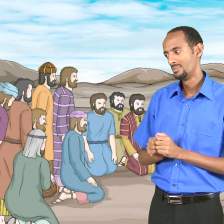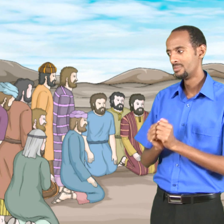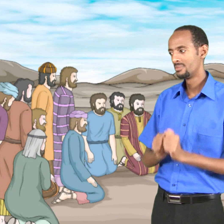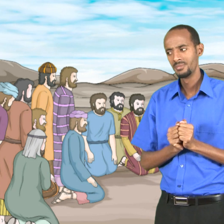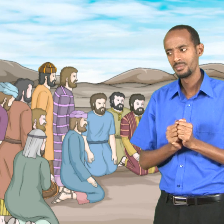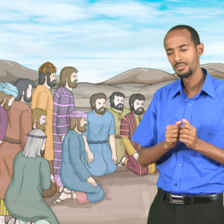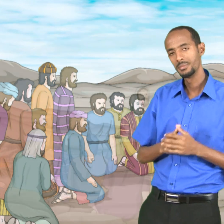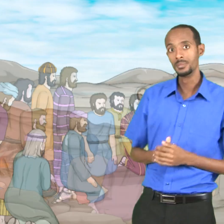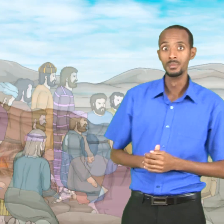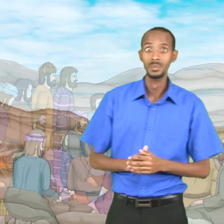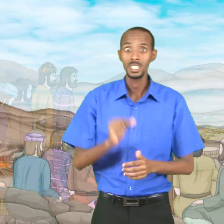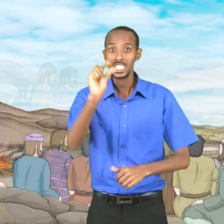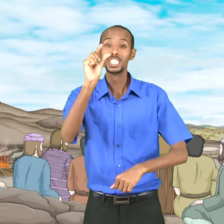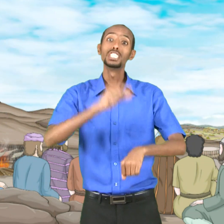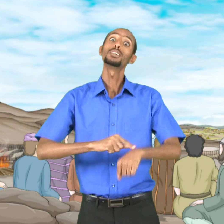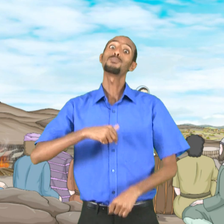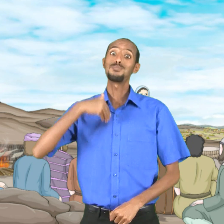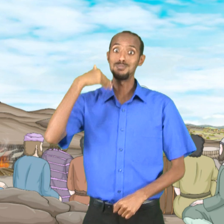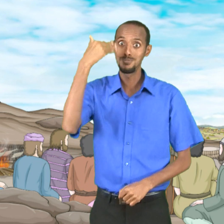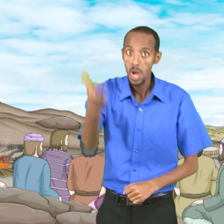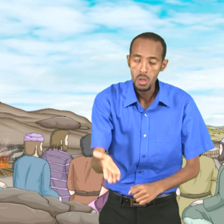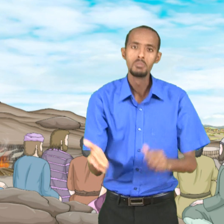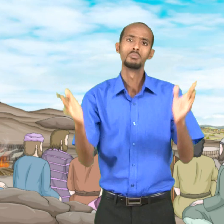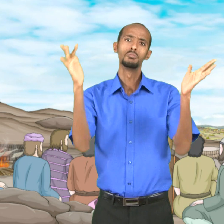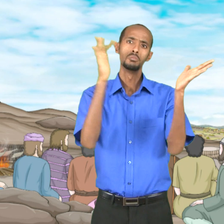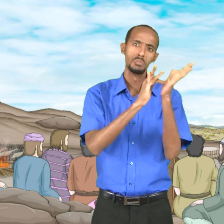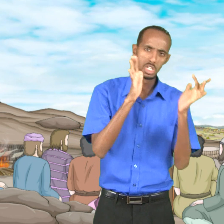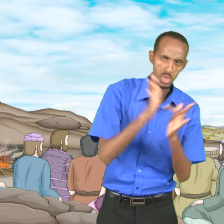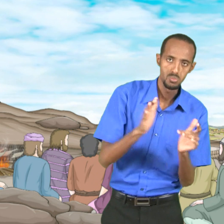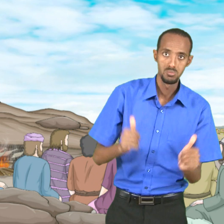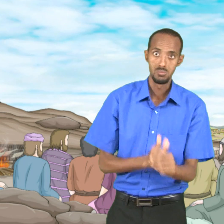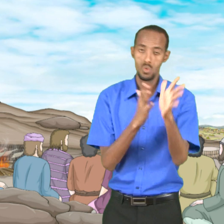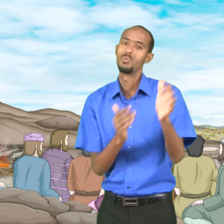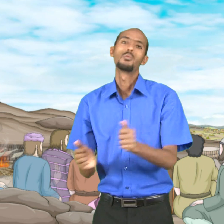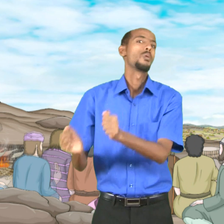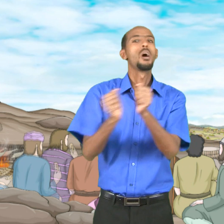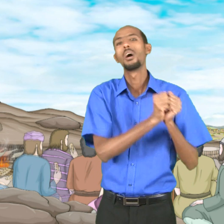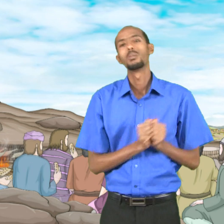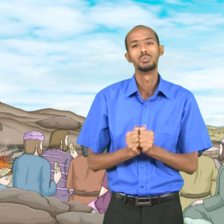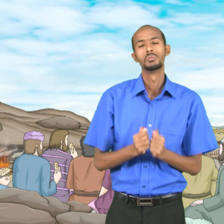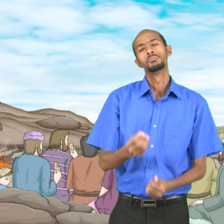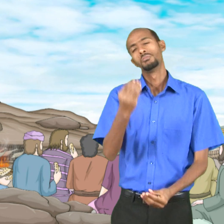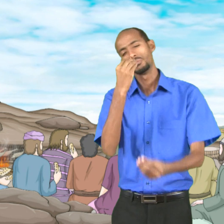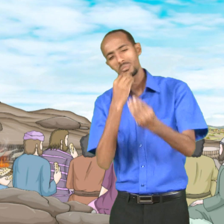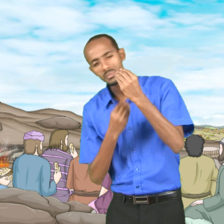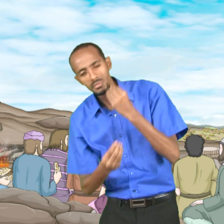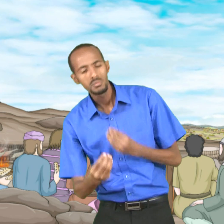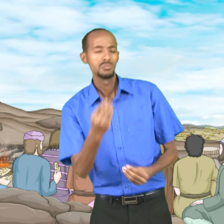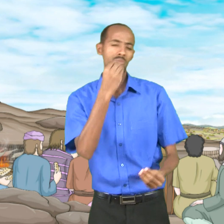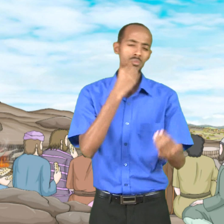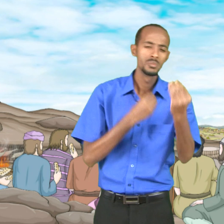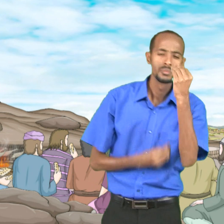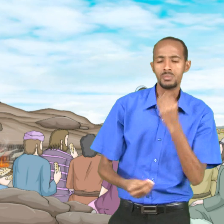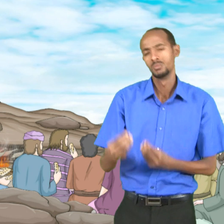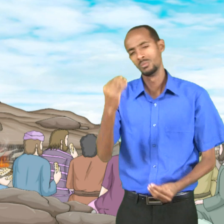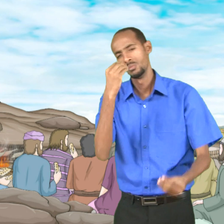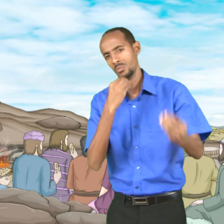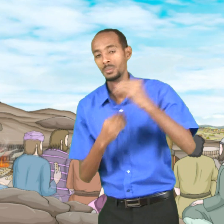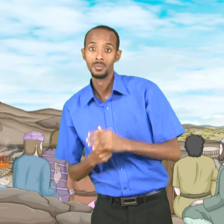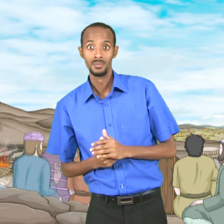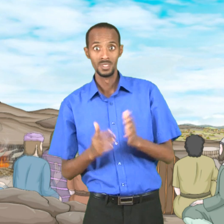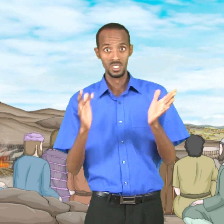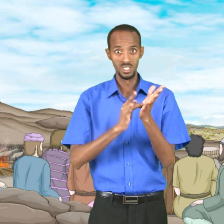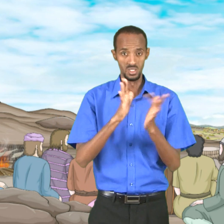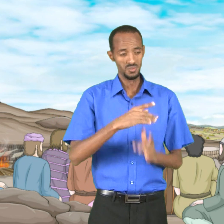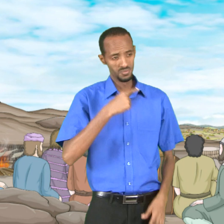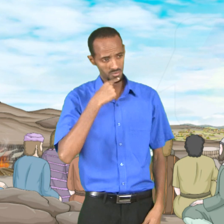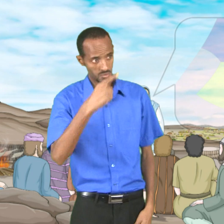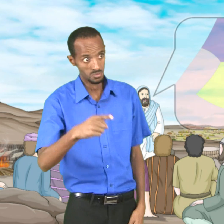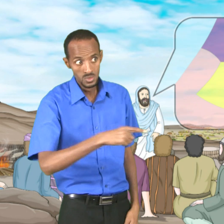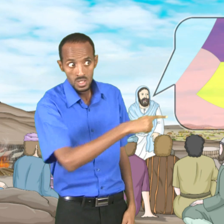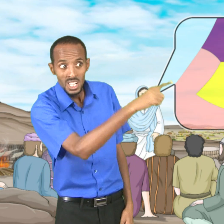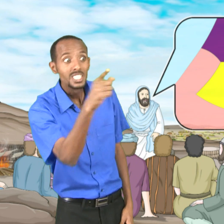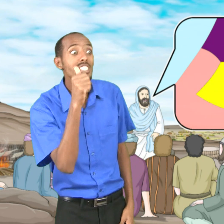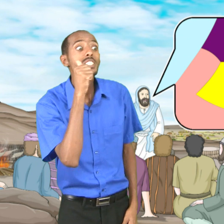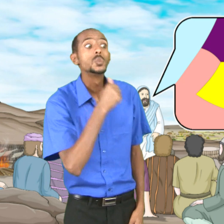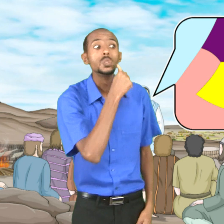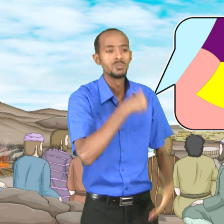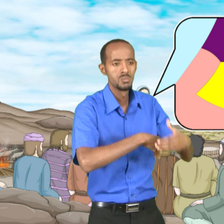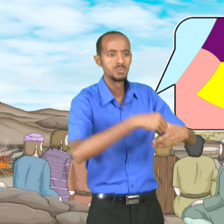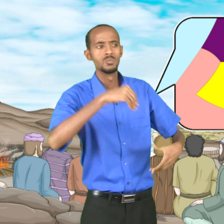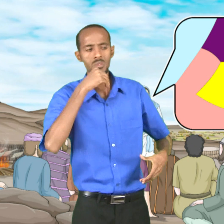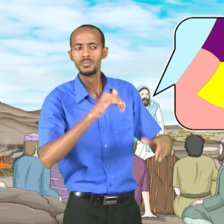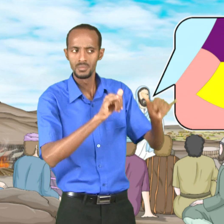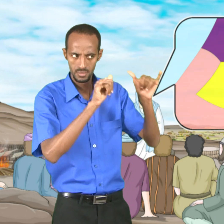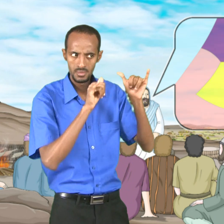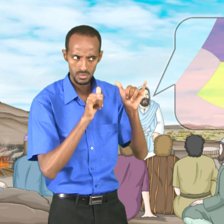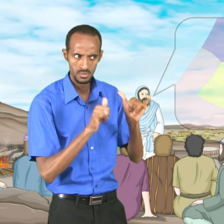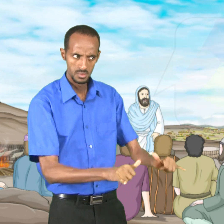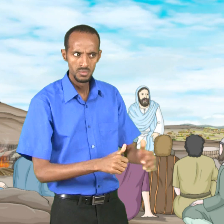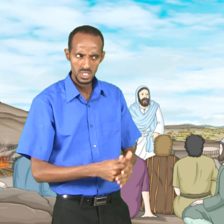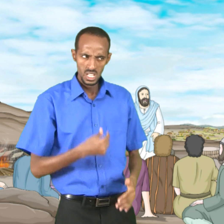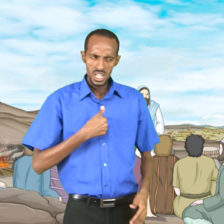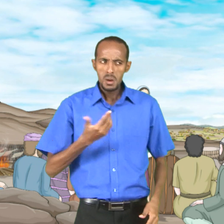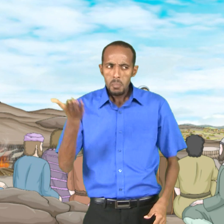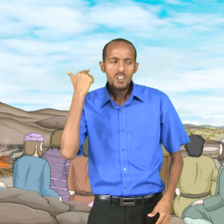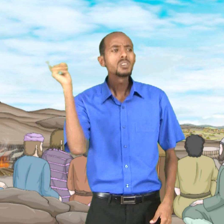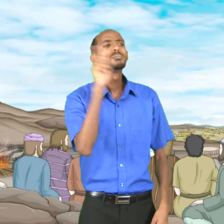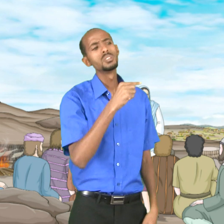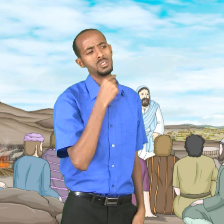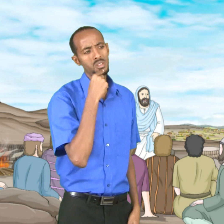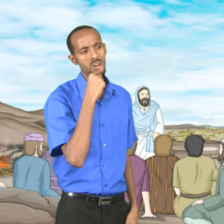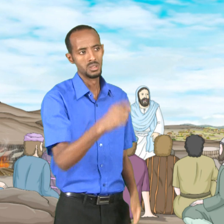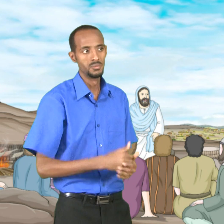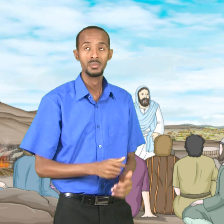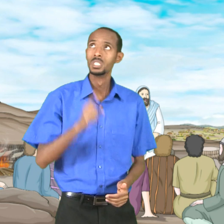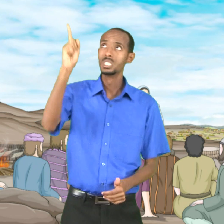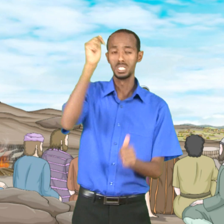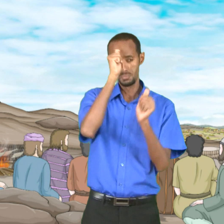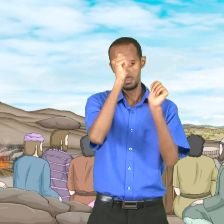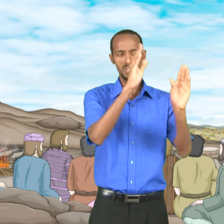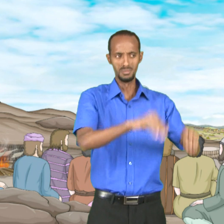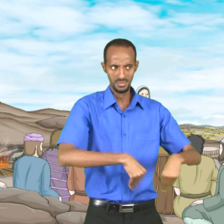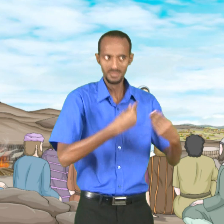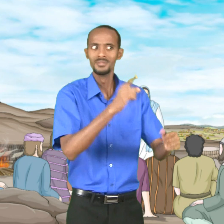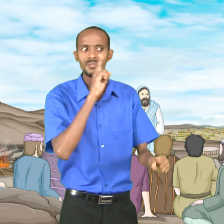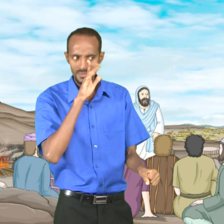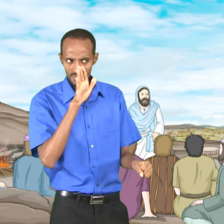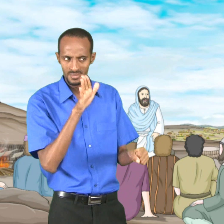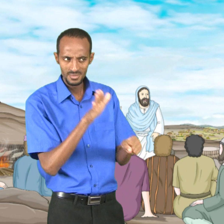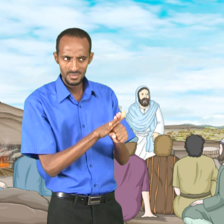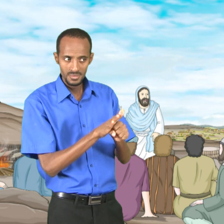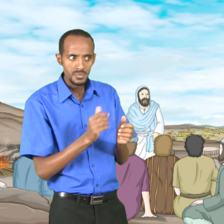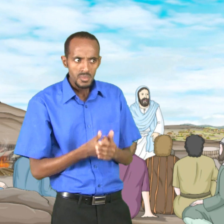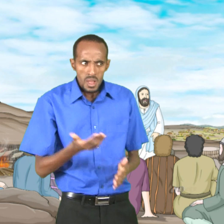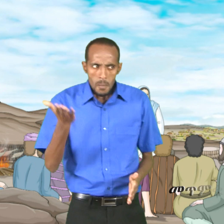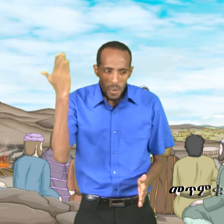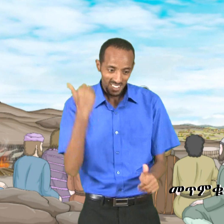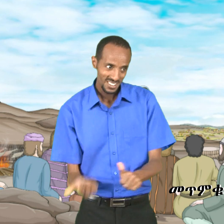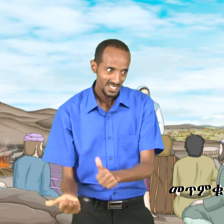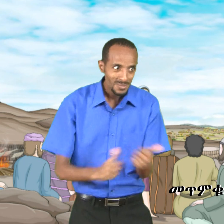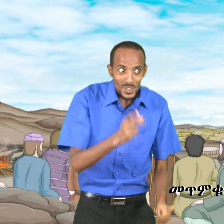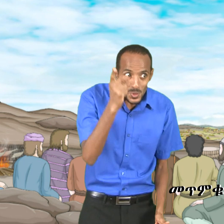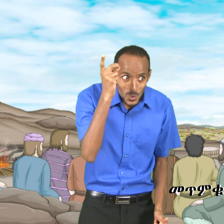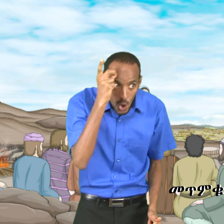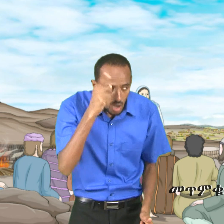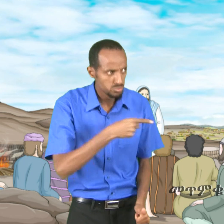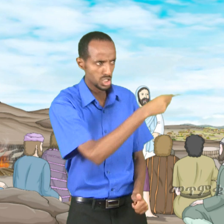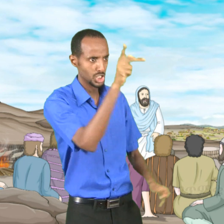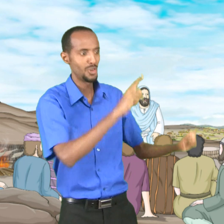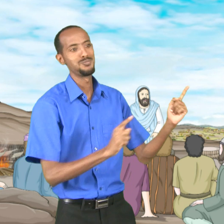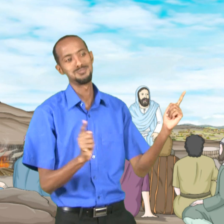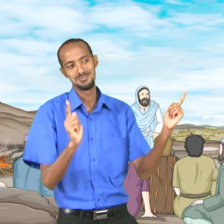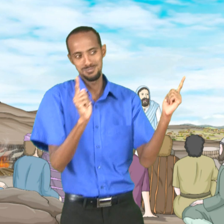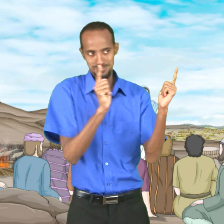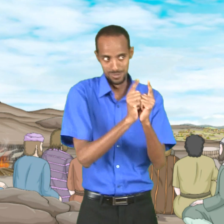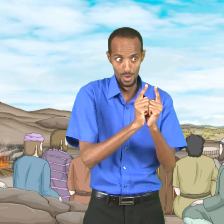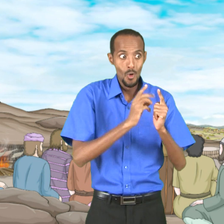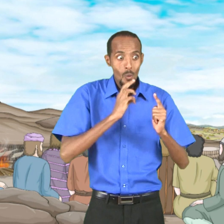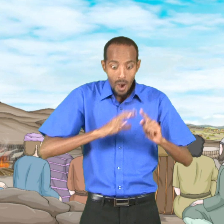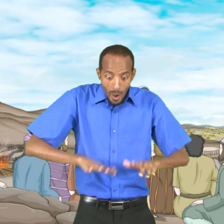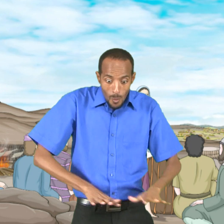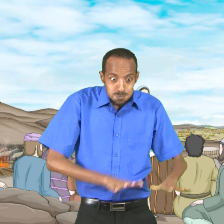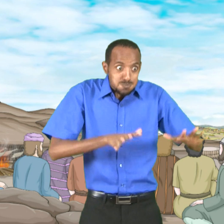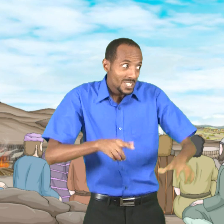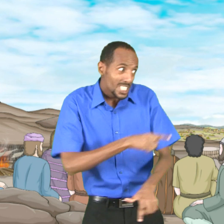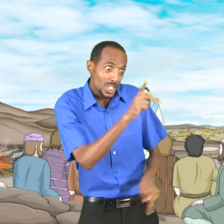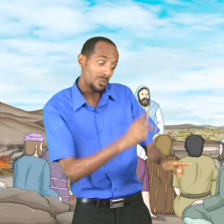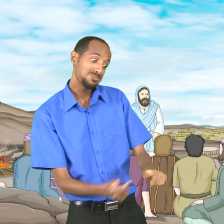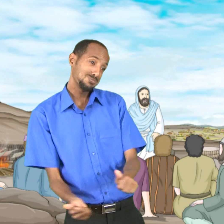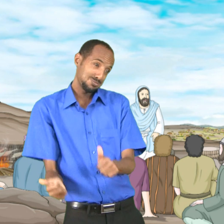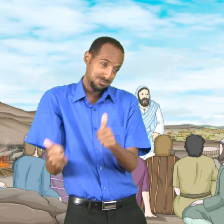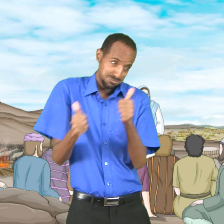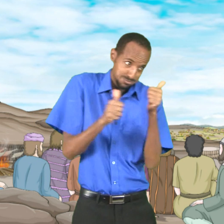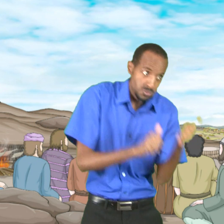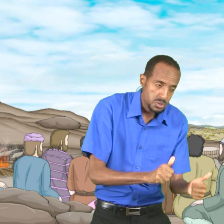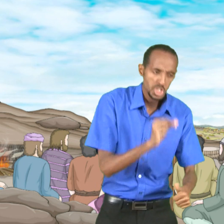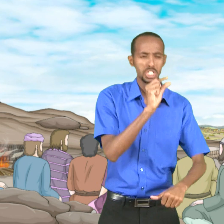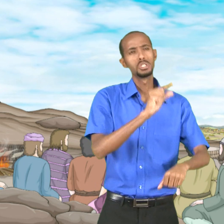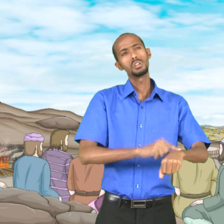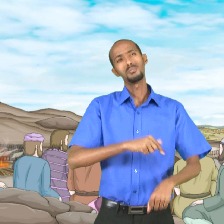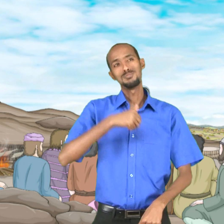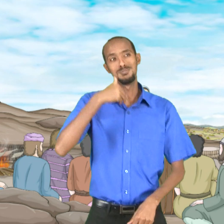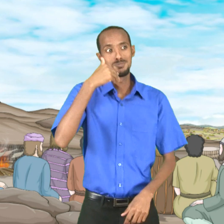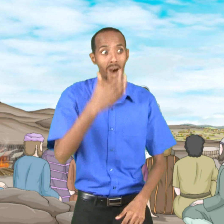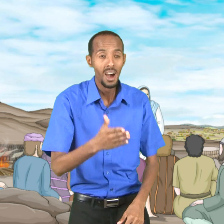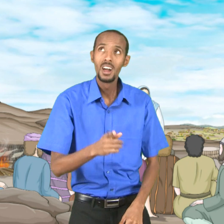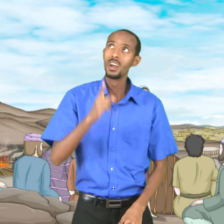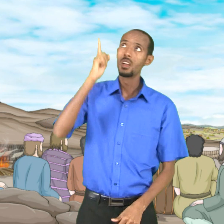And while they were gathered together, He commanded them: “Do not leave Jerusalem, but wait for the gift the Father promised, which you have heard Me discuss.